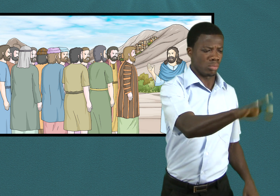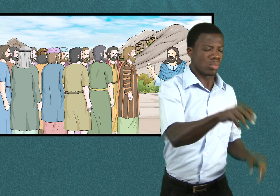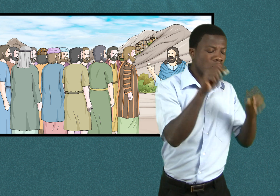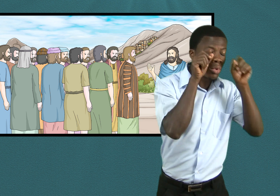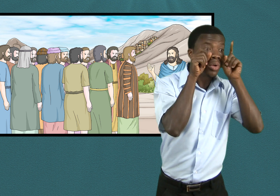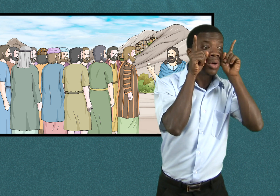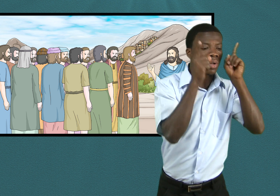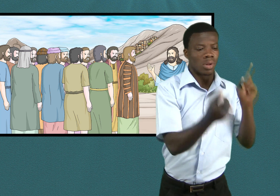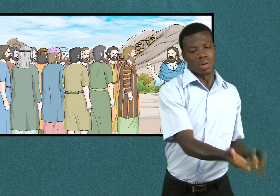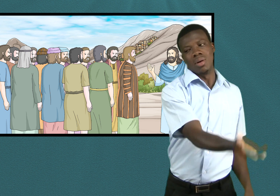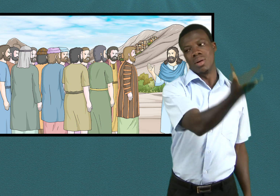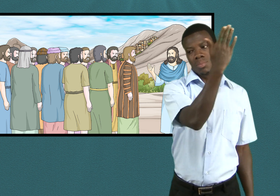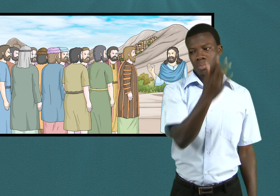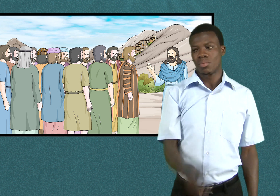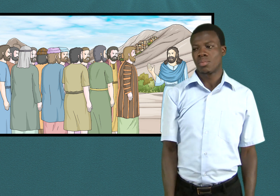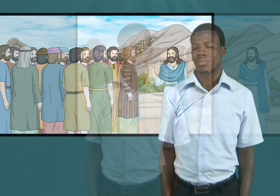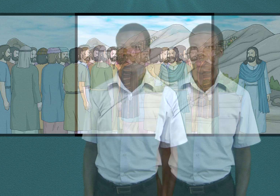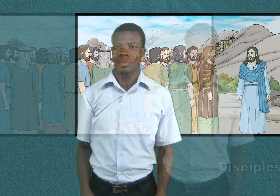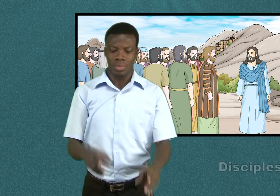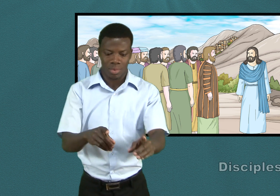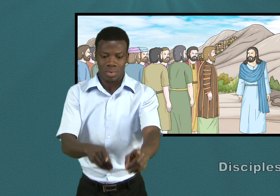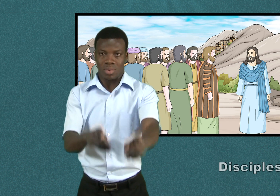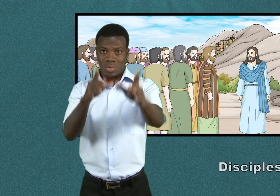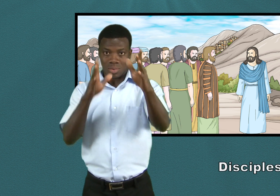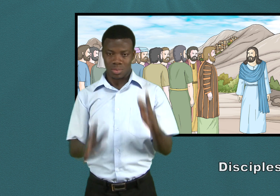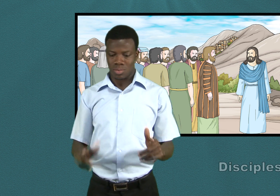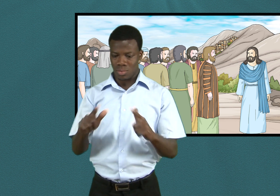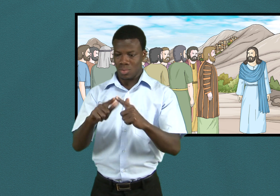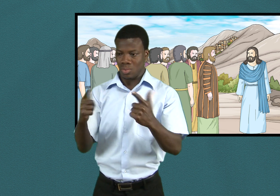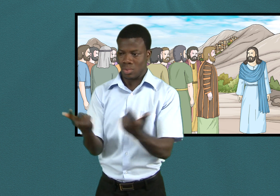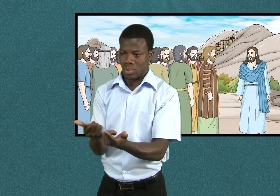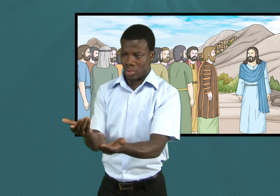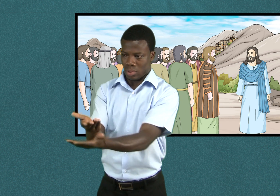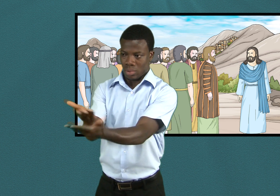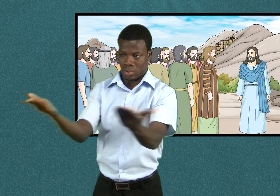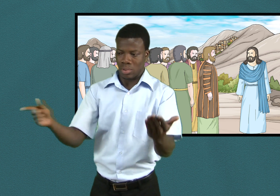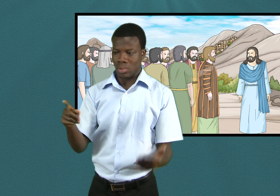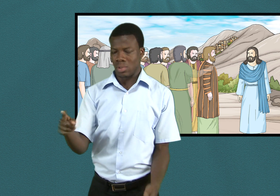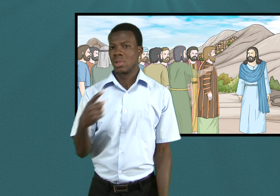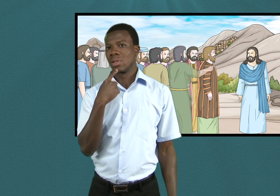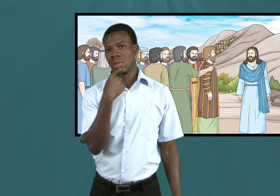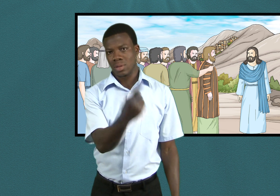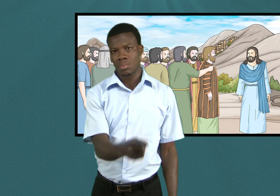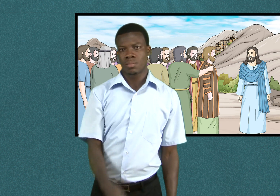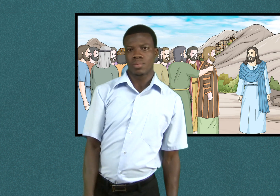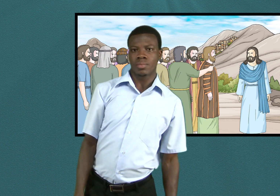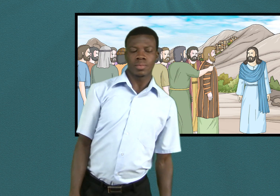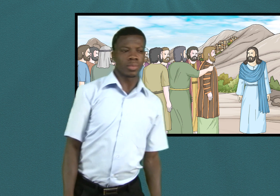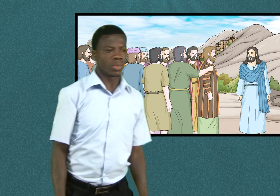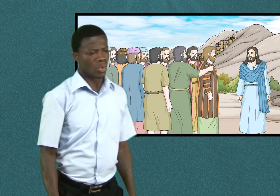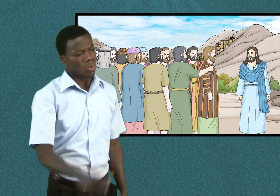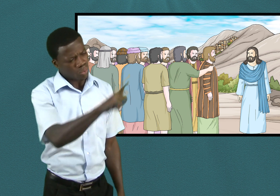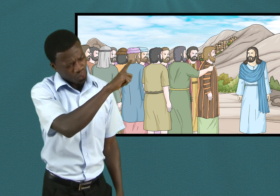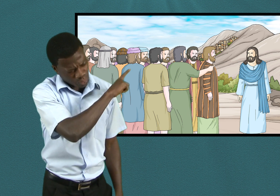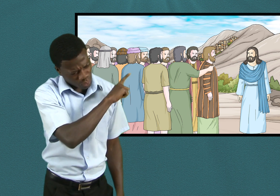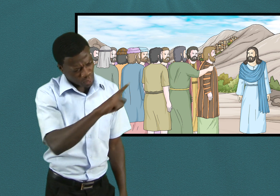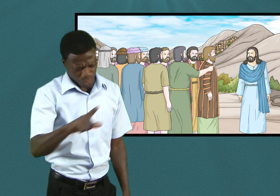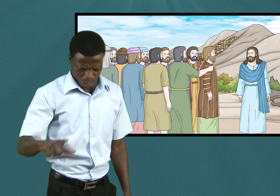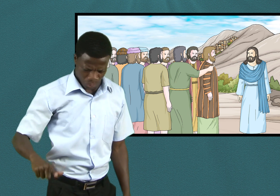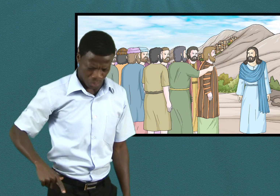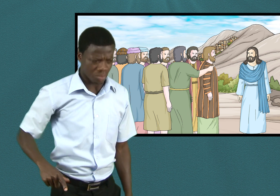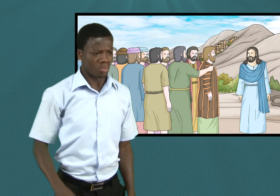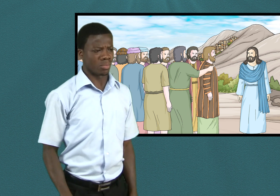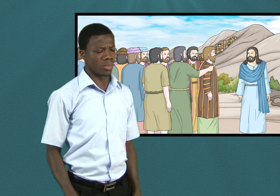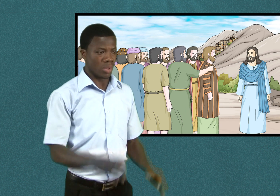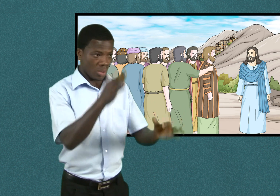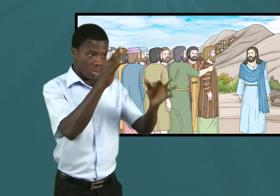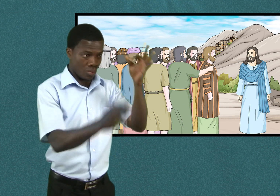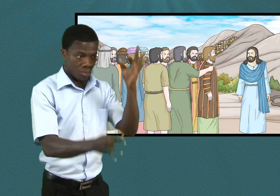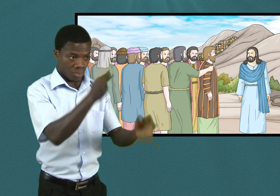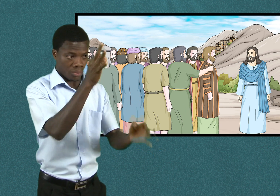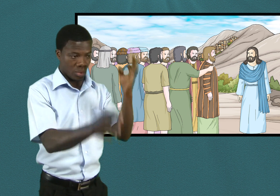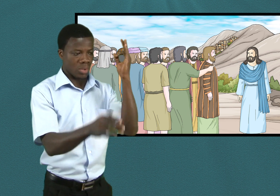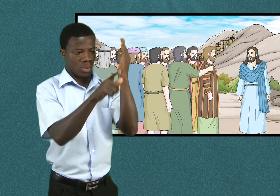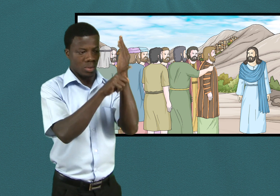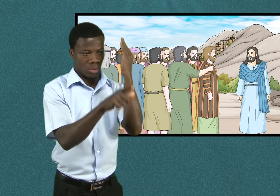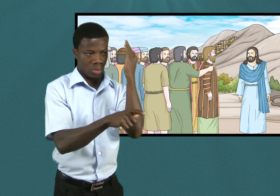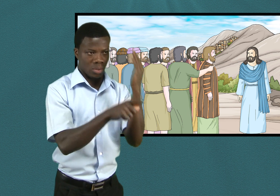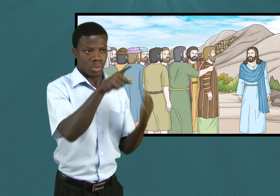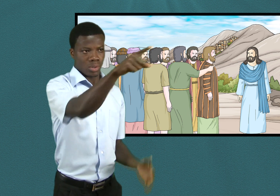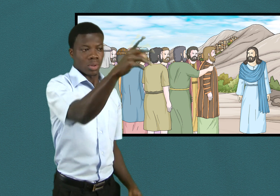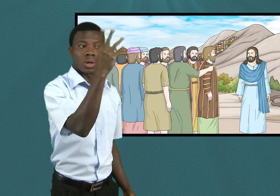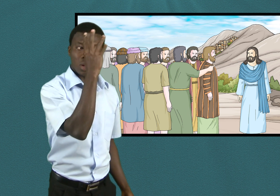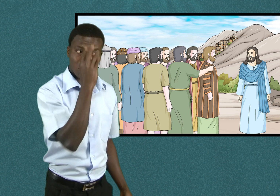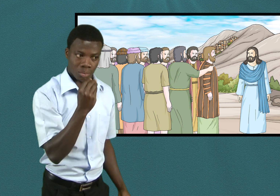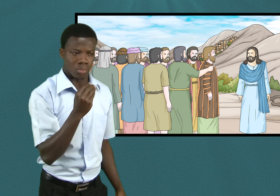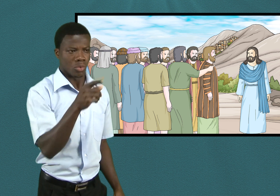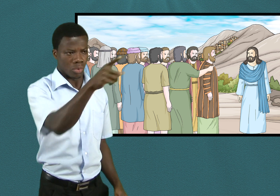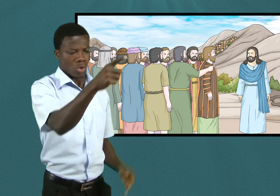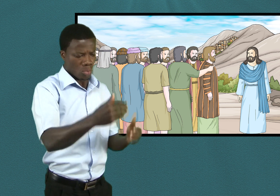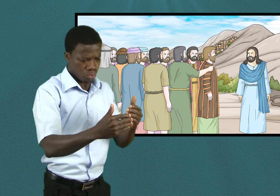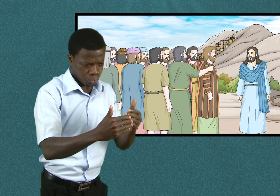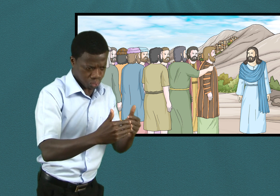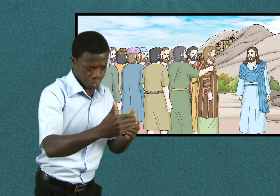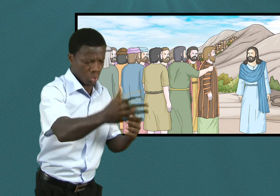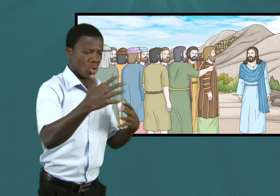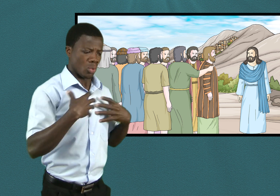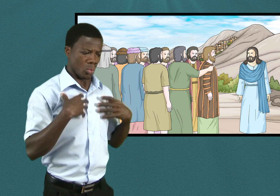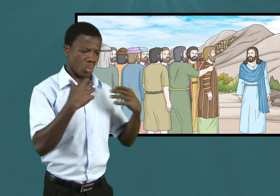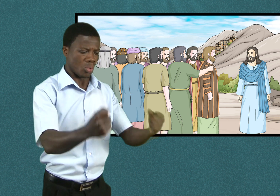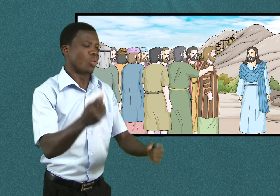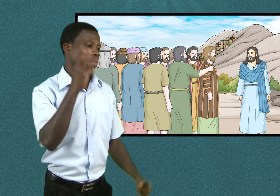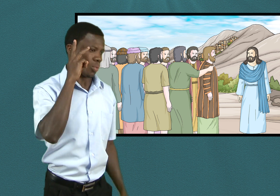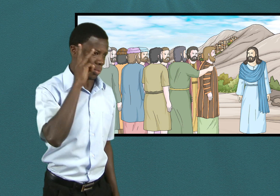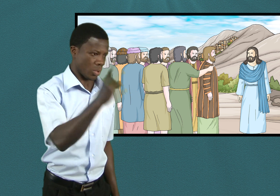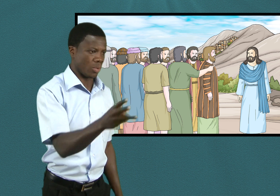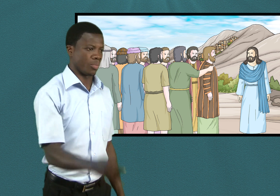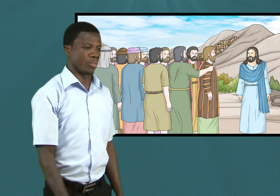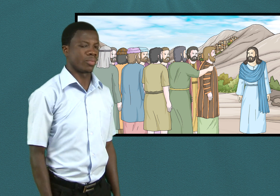His disciples replied, “Lord, if he is sleeping, he will get better.”